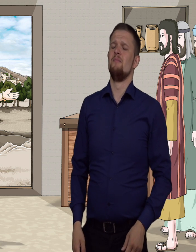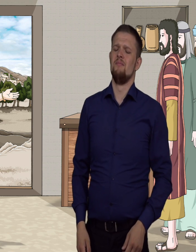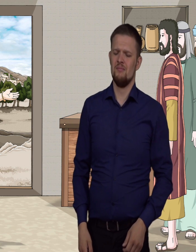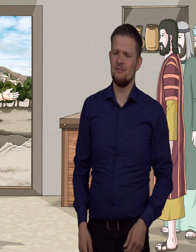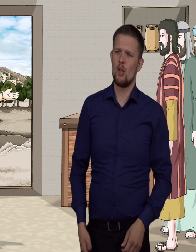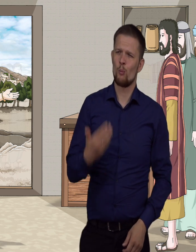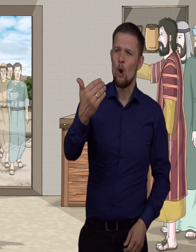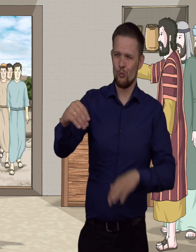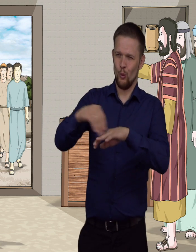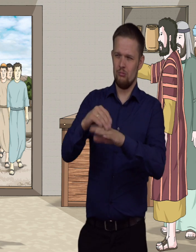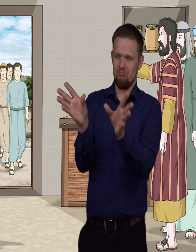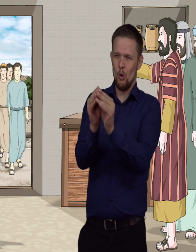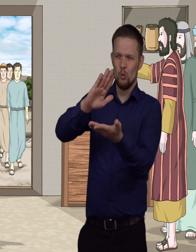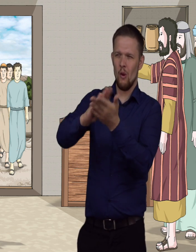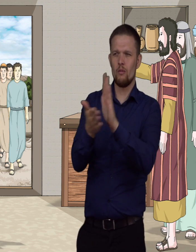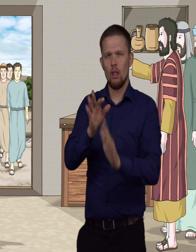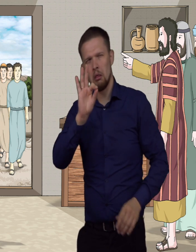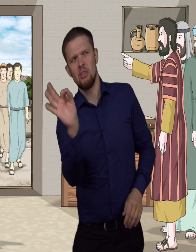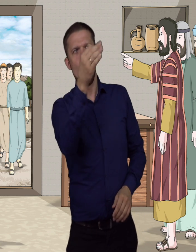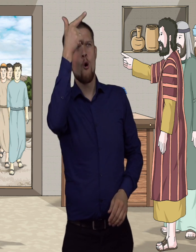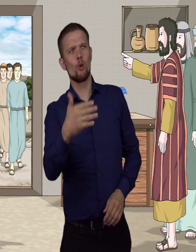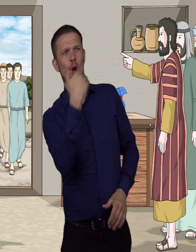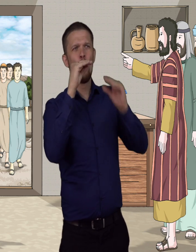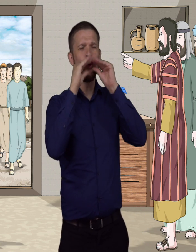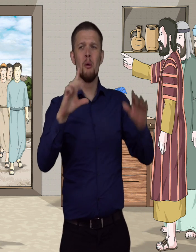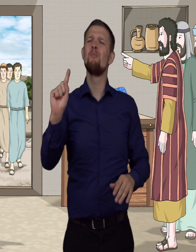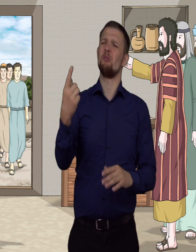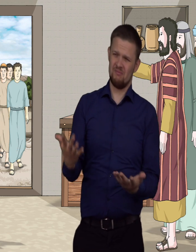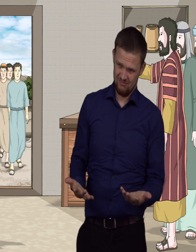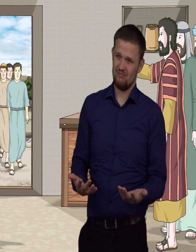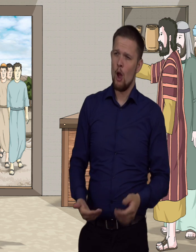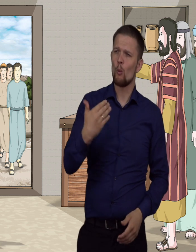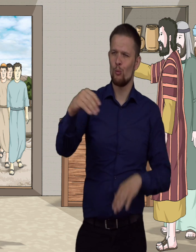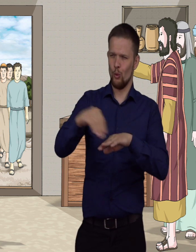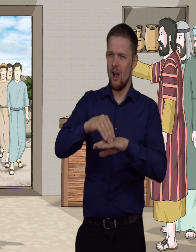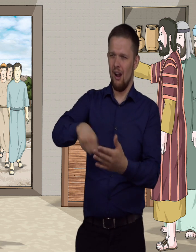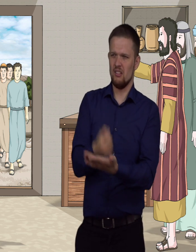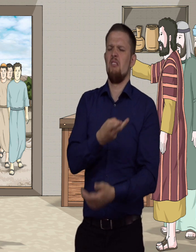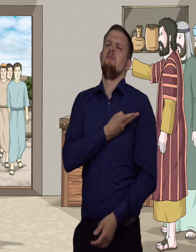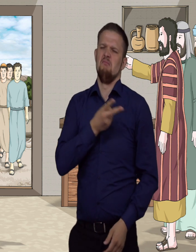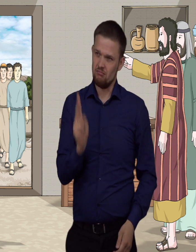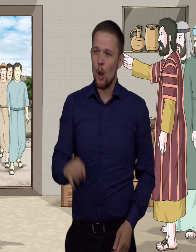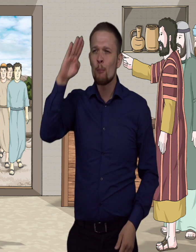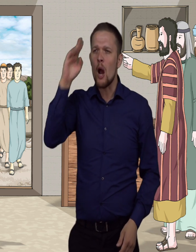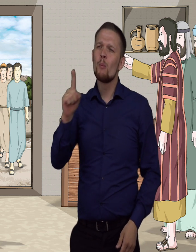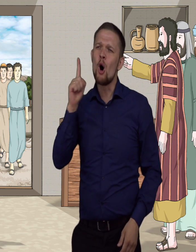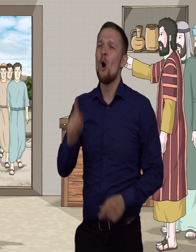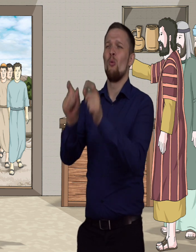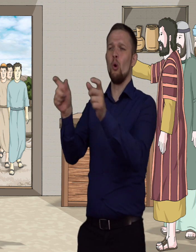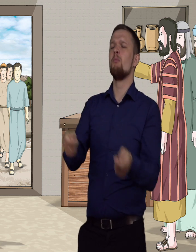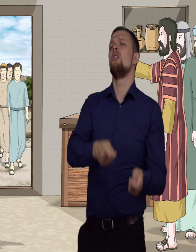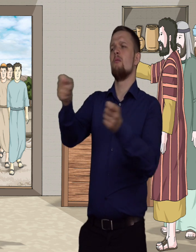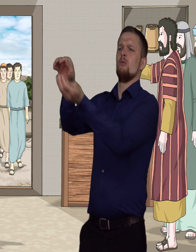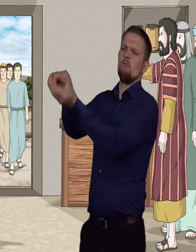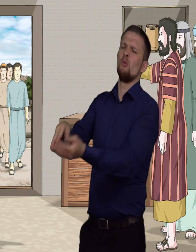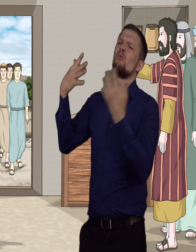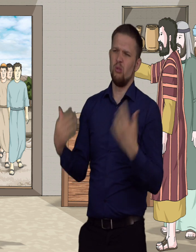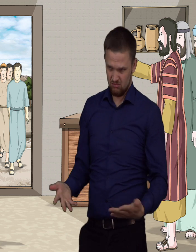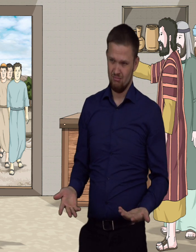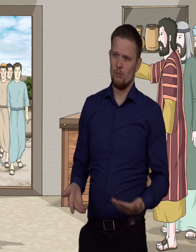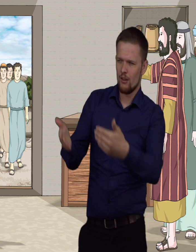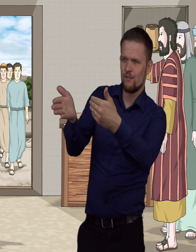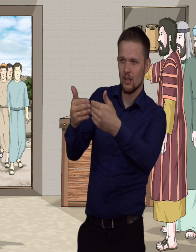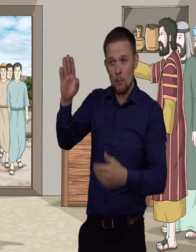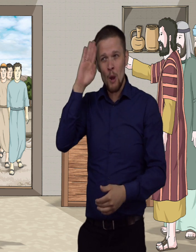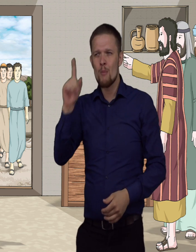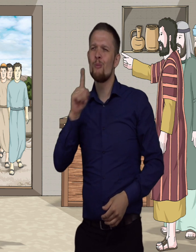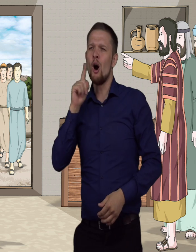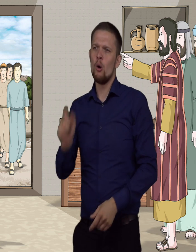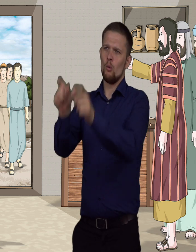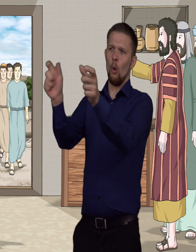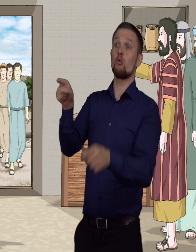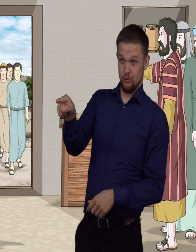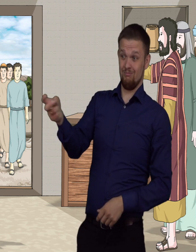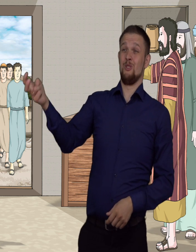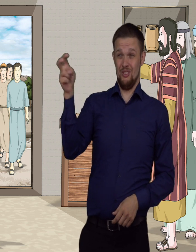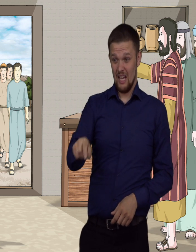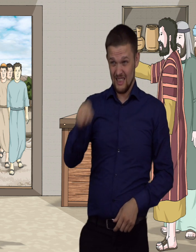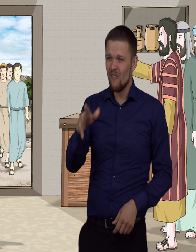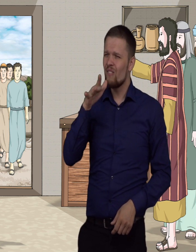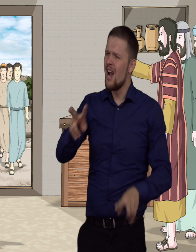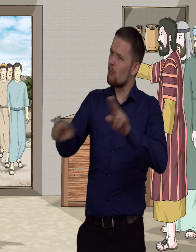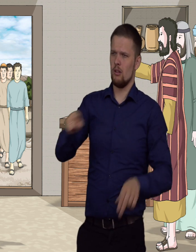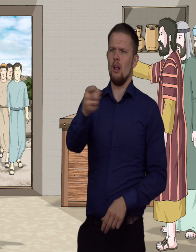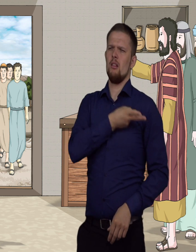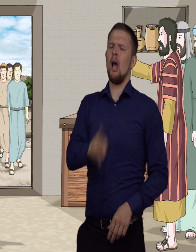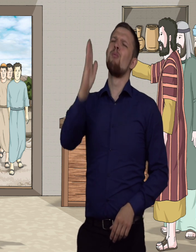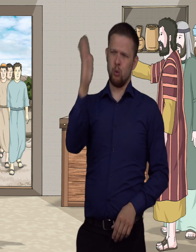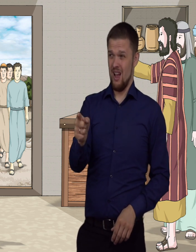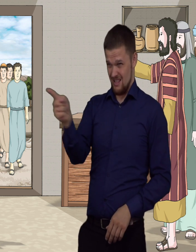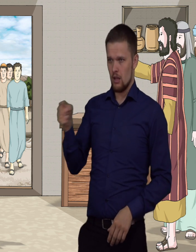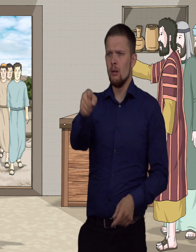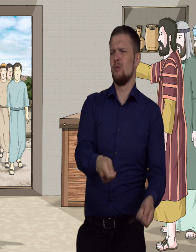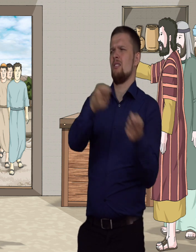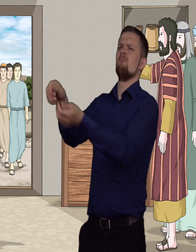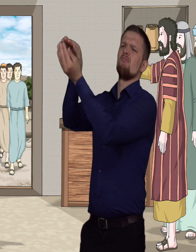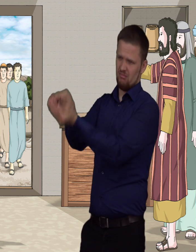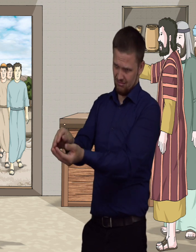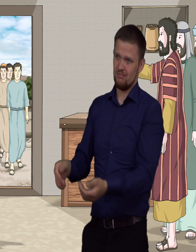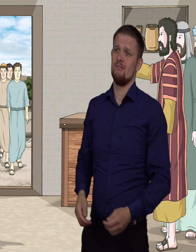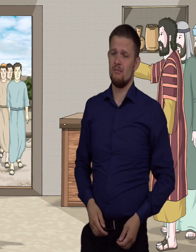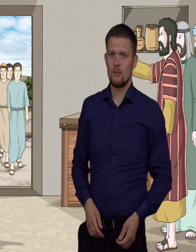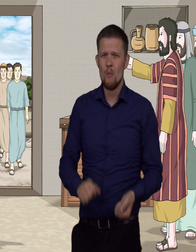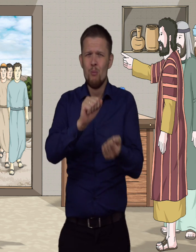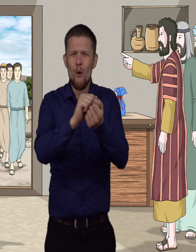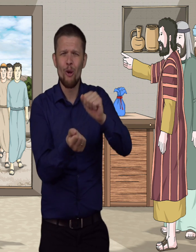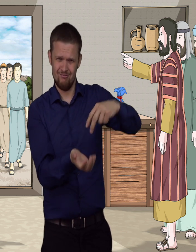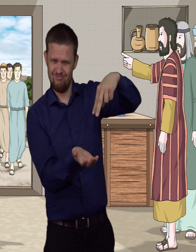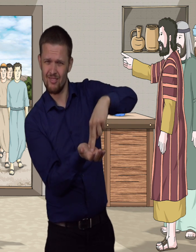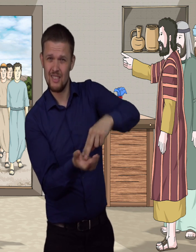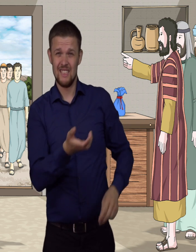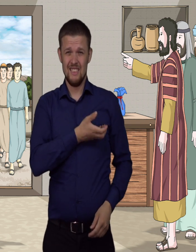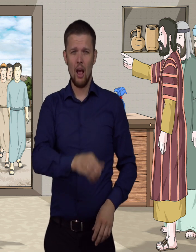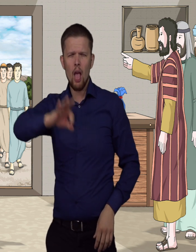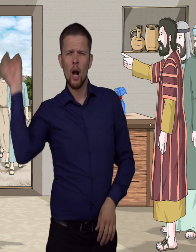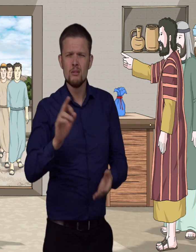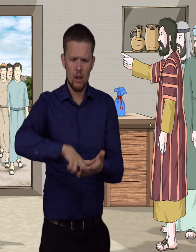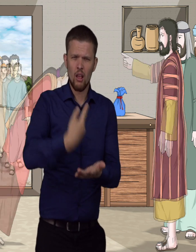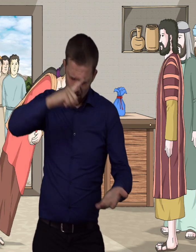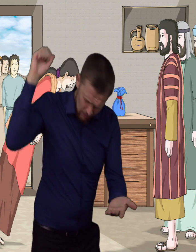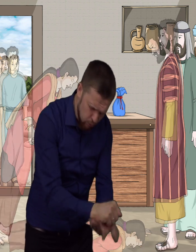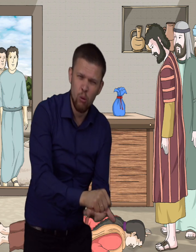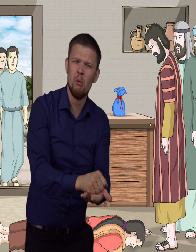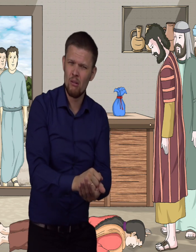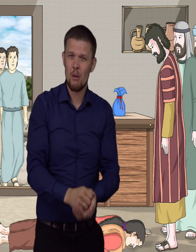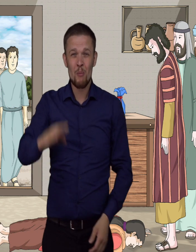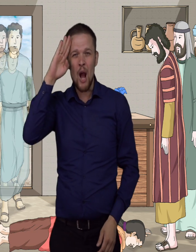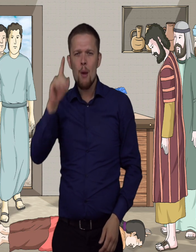“Look, the feet of the men who buried your husband are at the door, and they will carry you out also.”